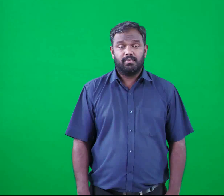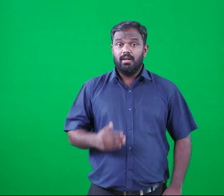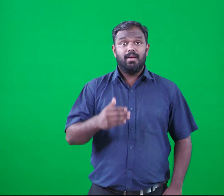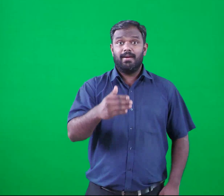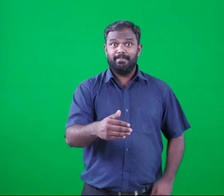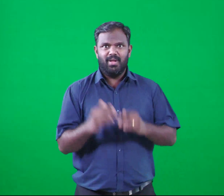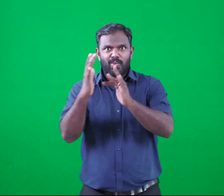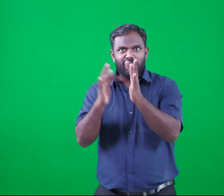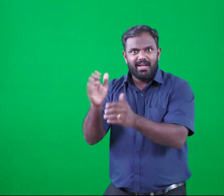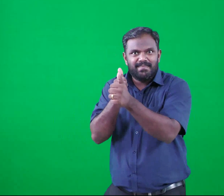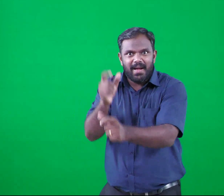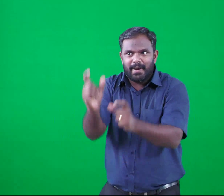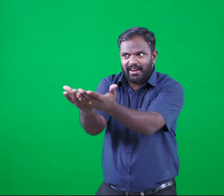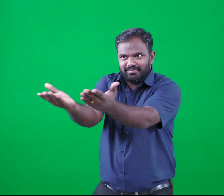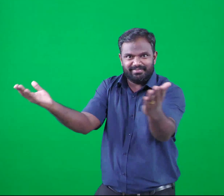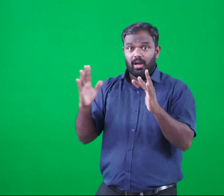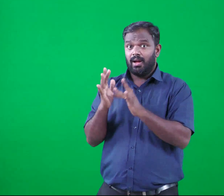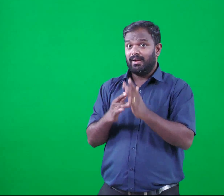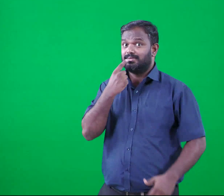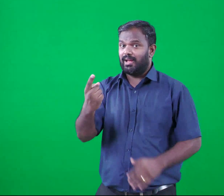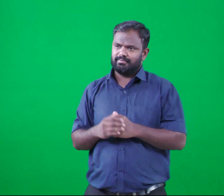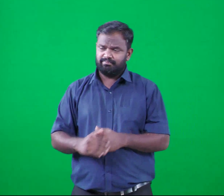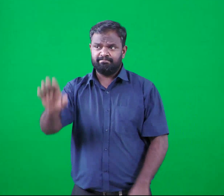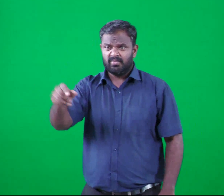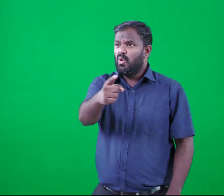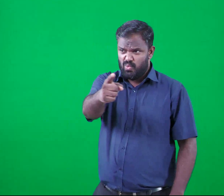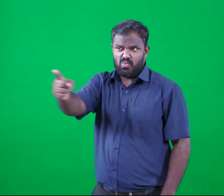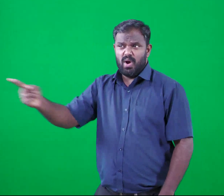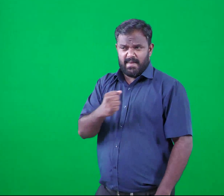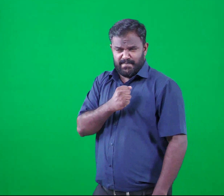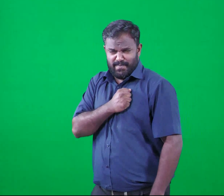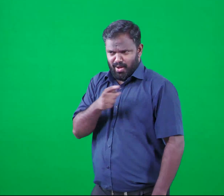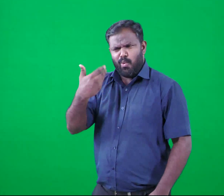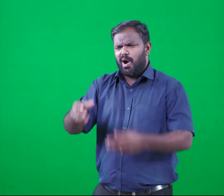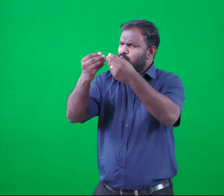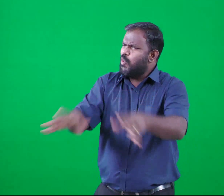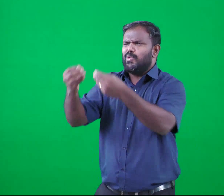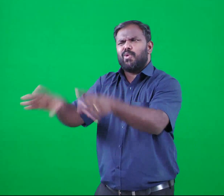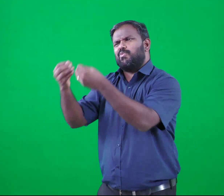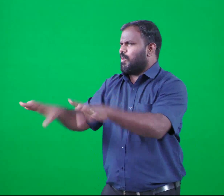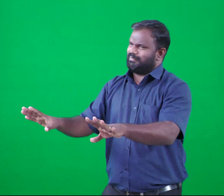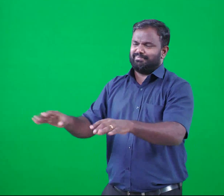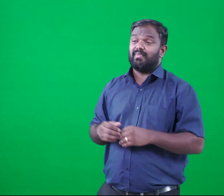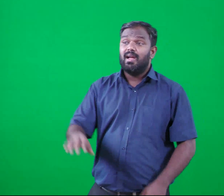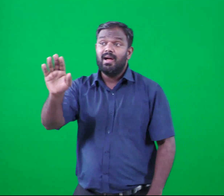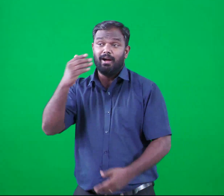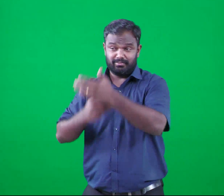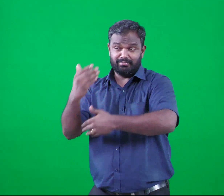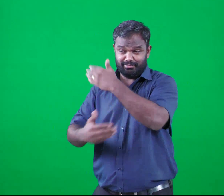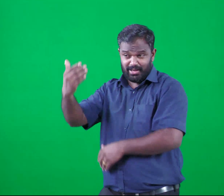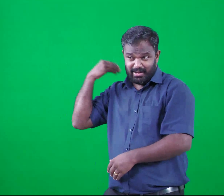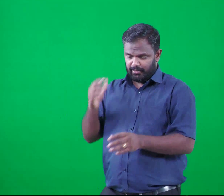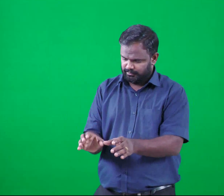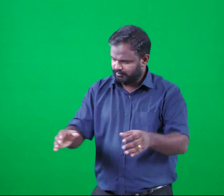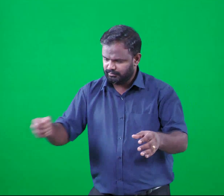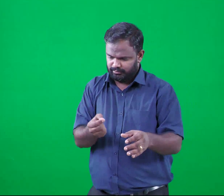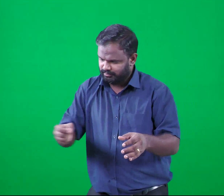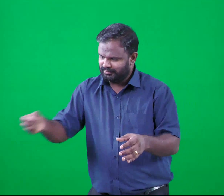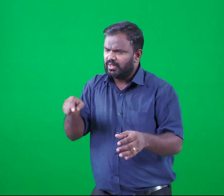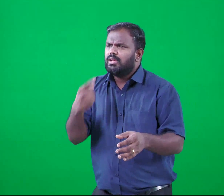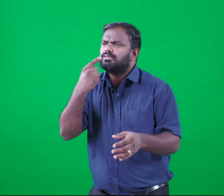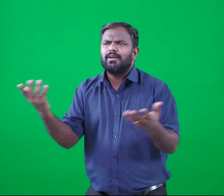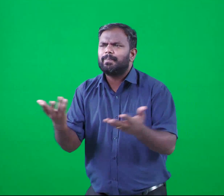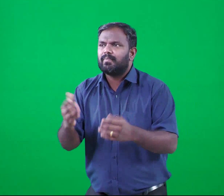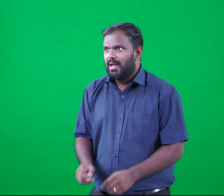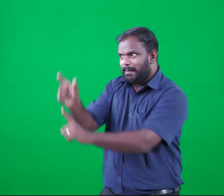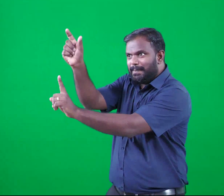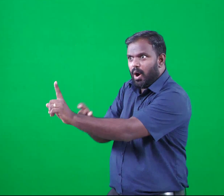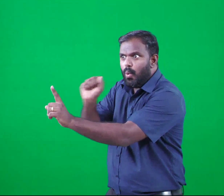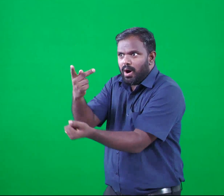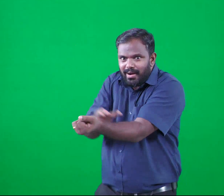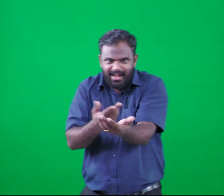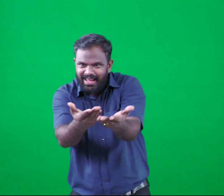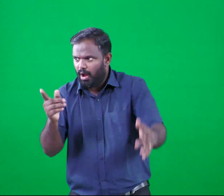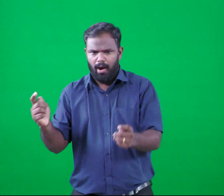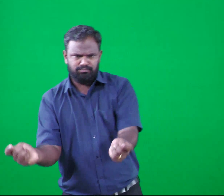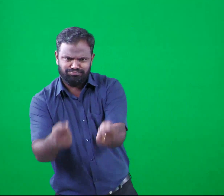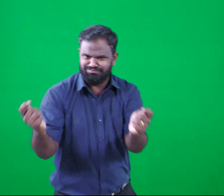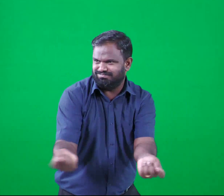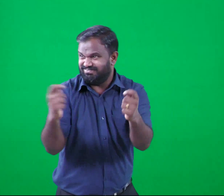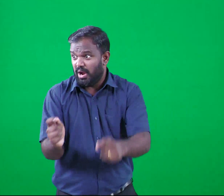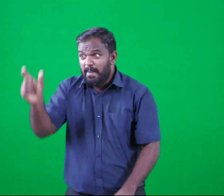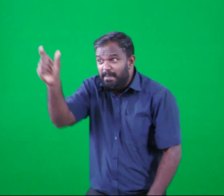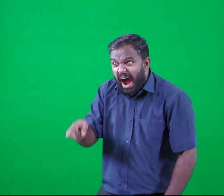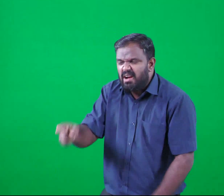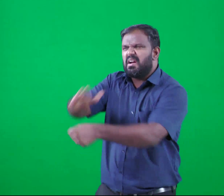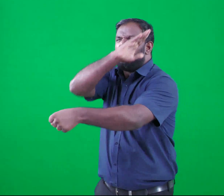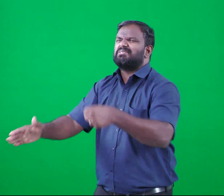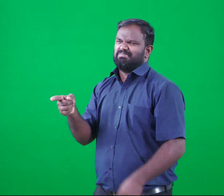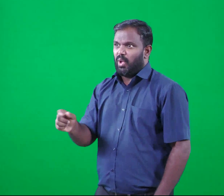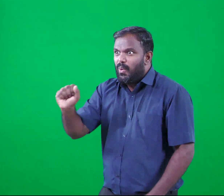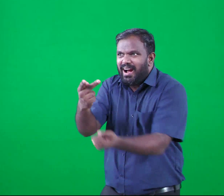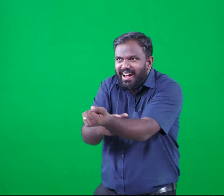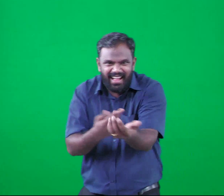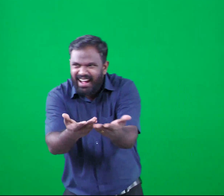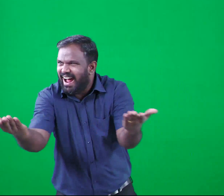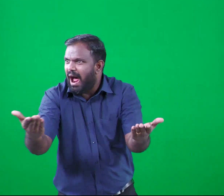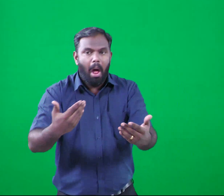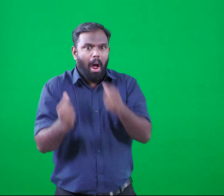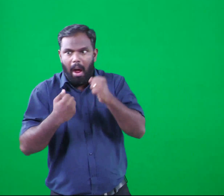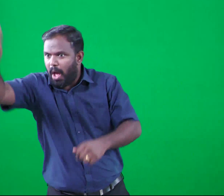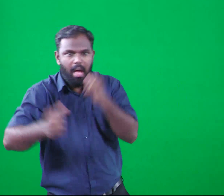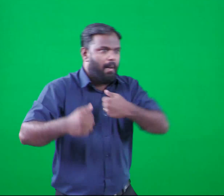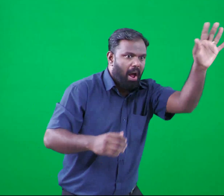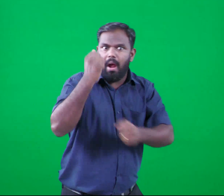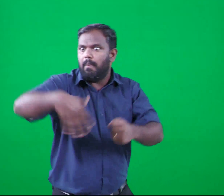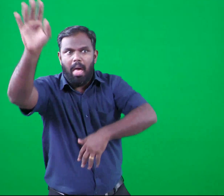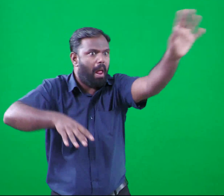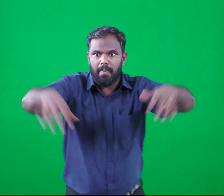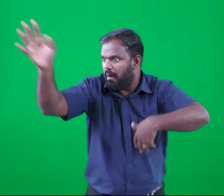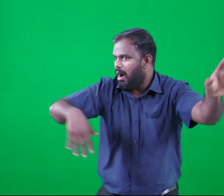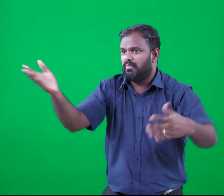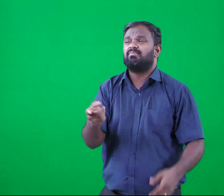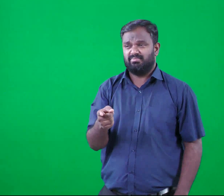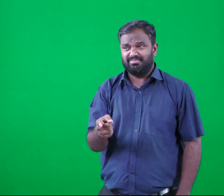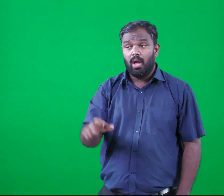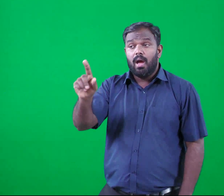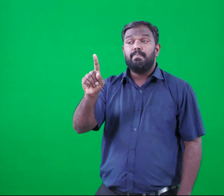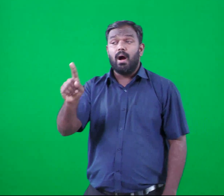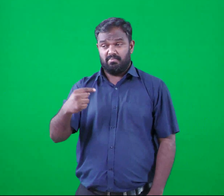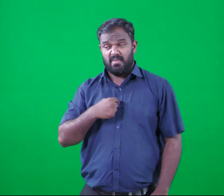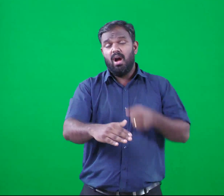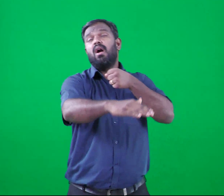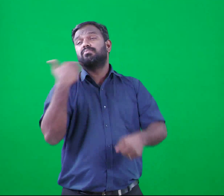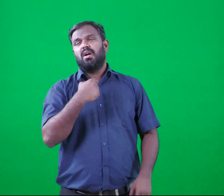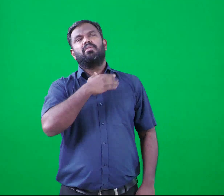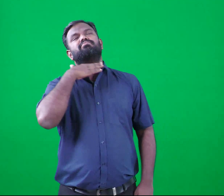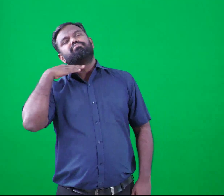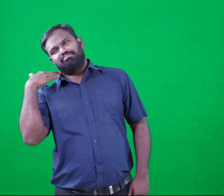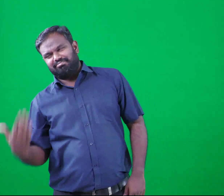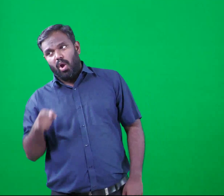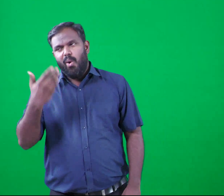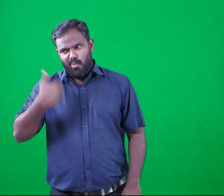Then Jesus said to them, "You will all fall away, for it is written: ' I will strike the Shepherd, and the sheep will be scattered.'